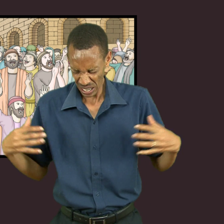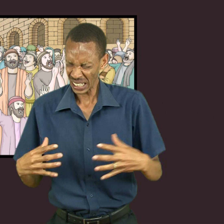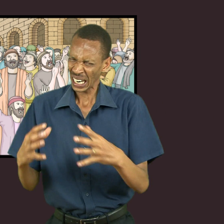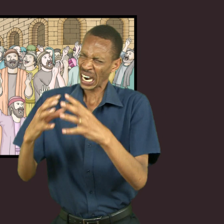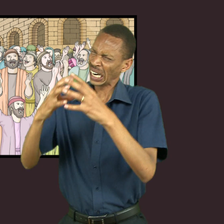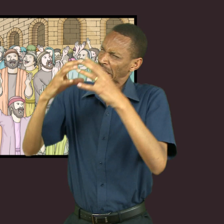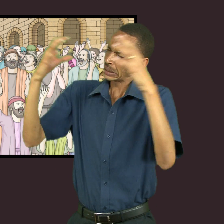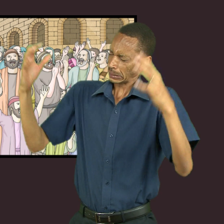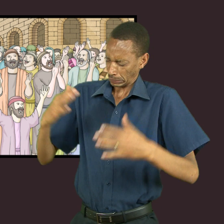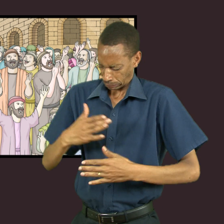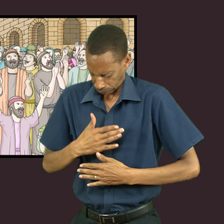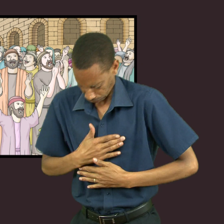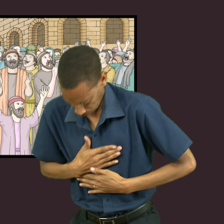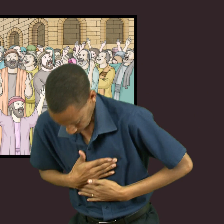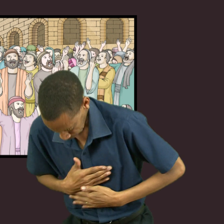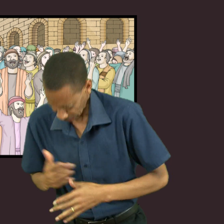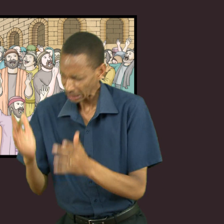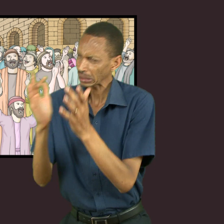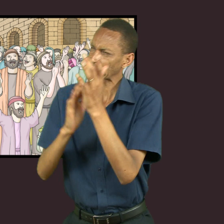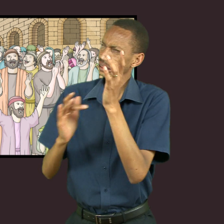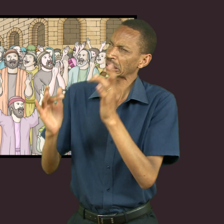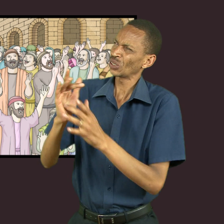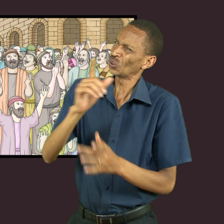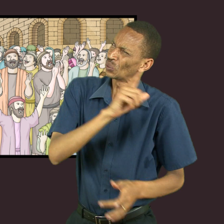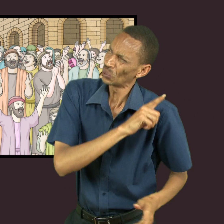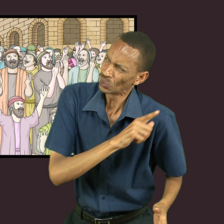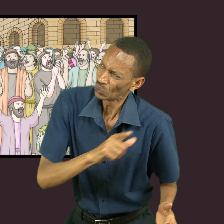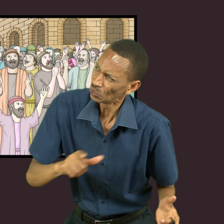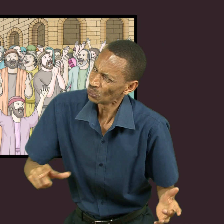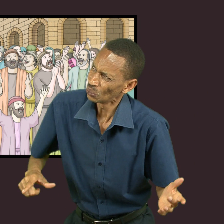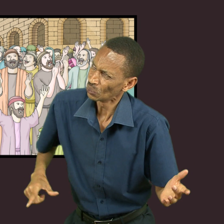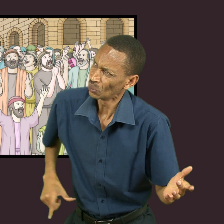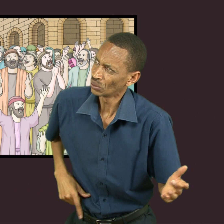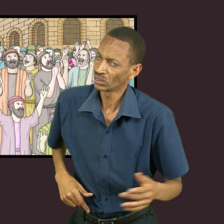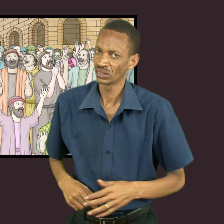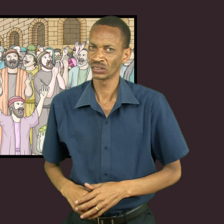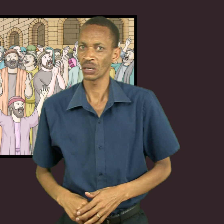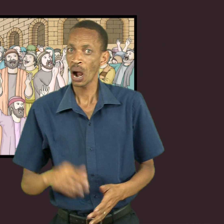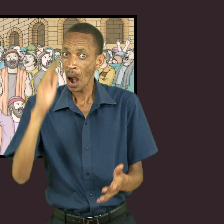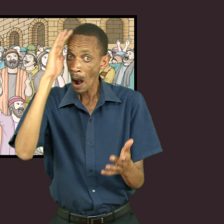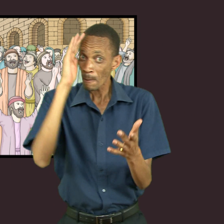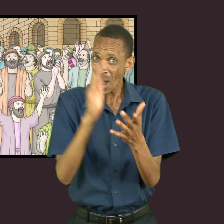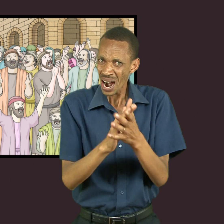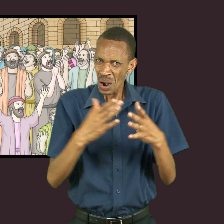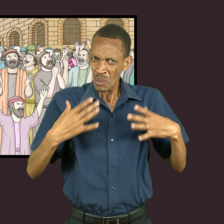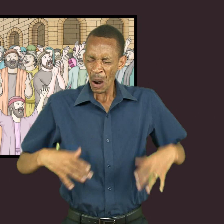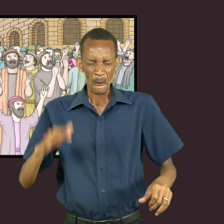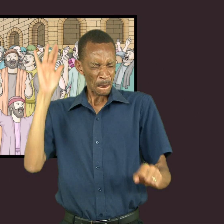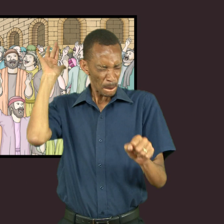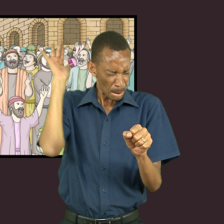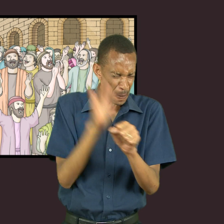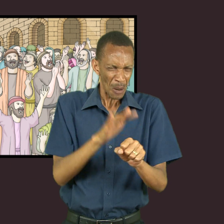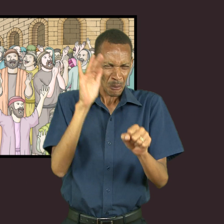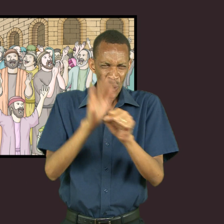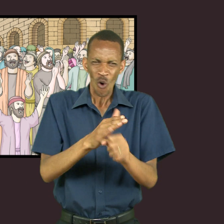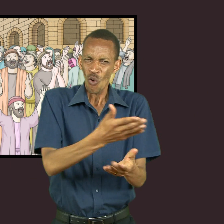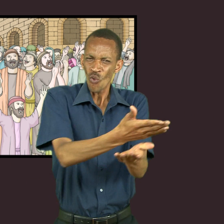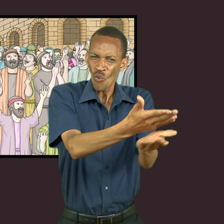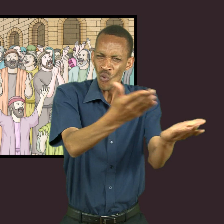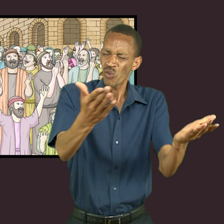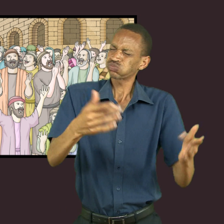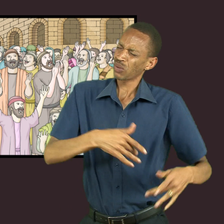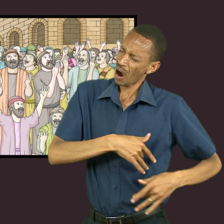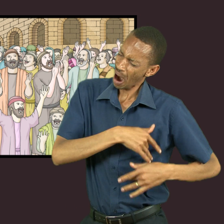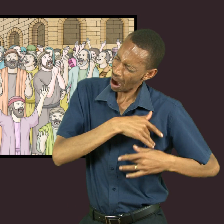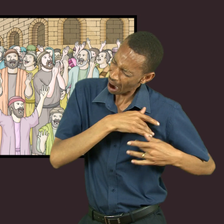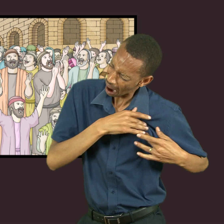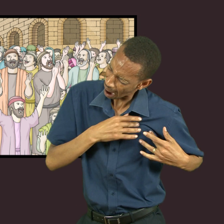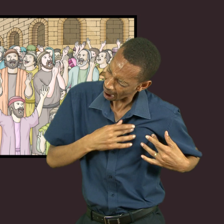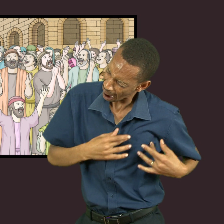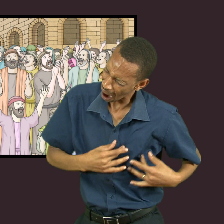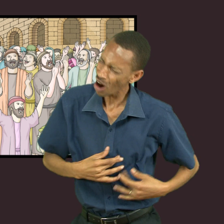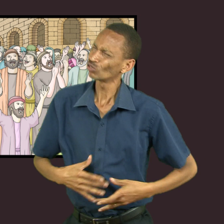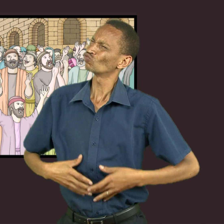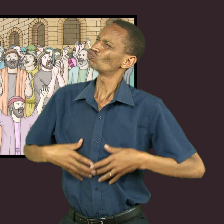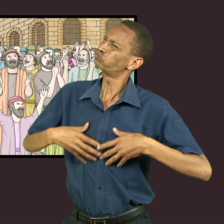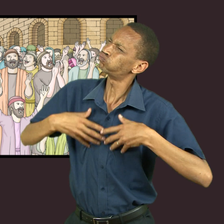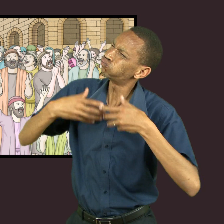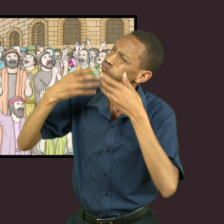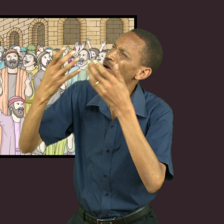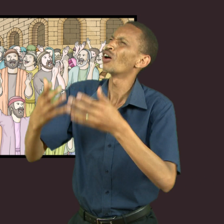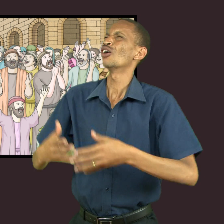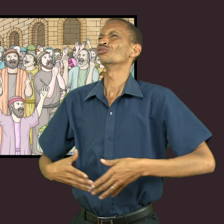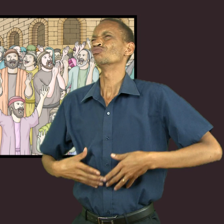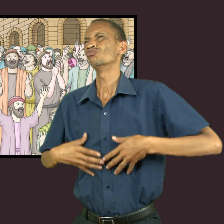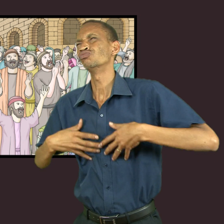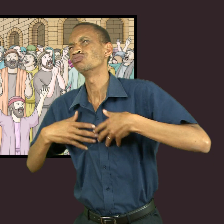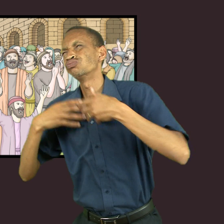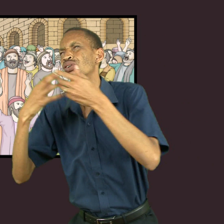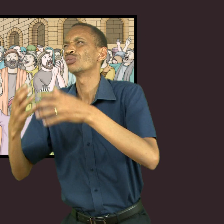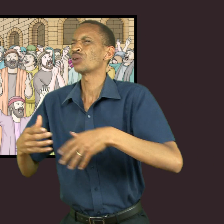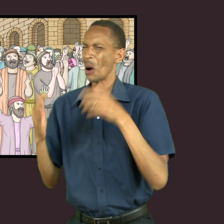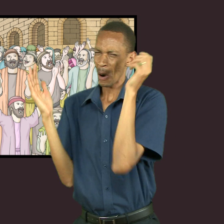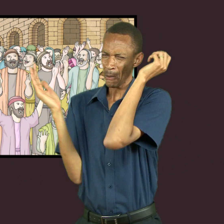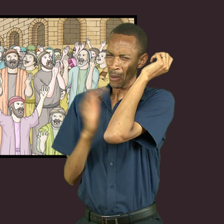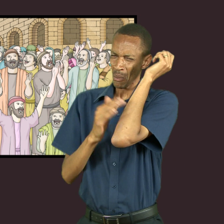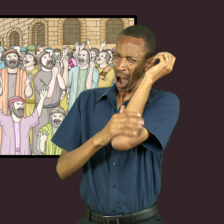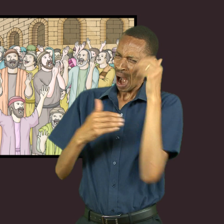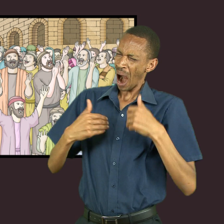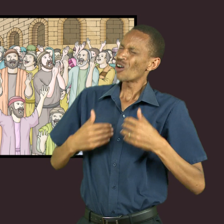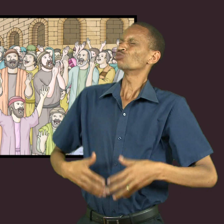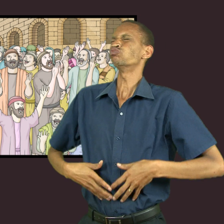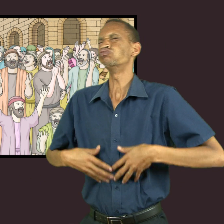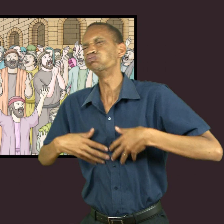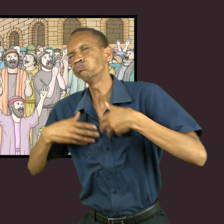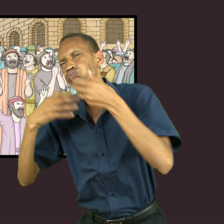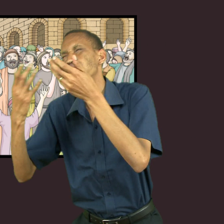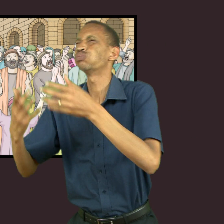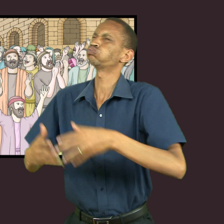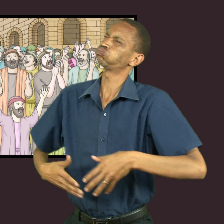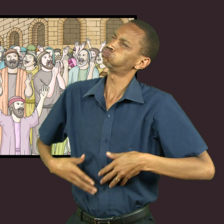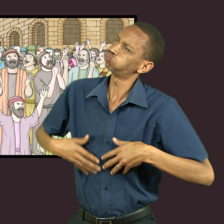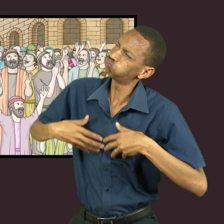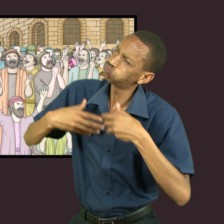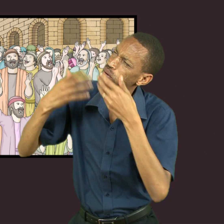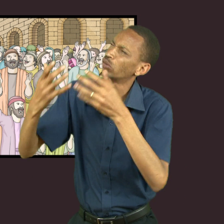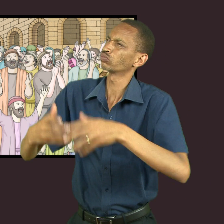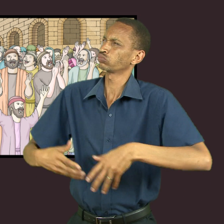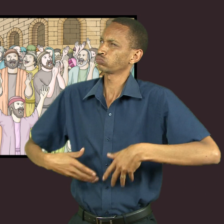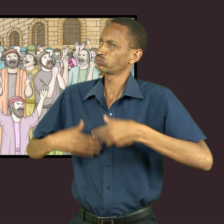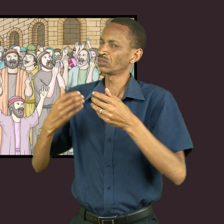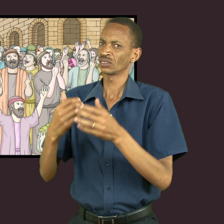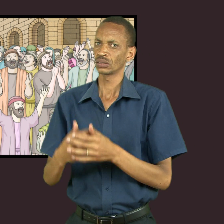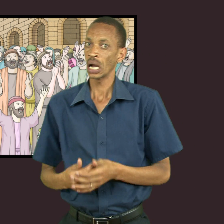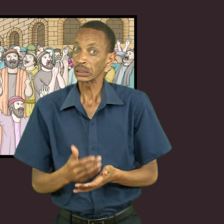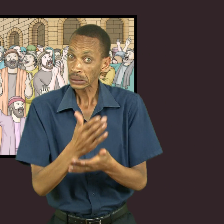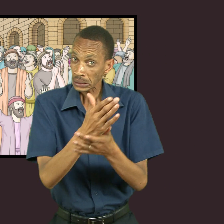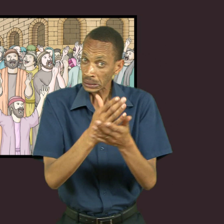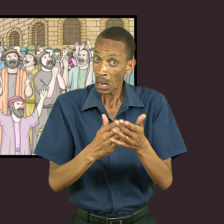So the name of the Lord Jesus was held in high honor.